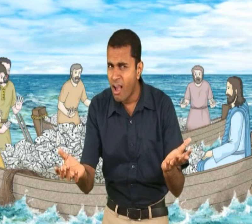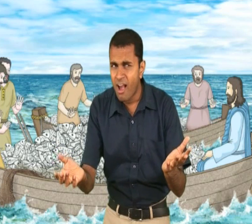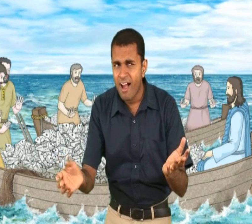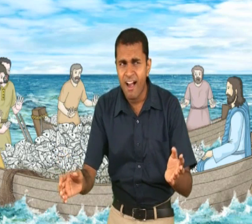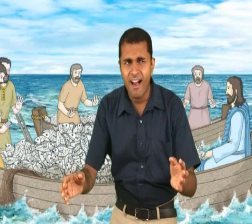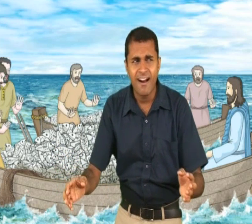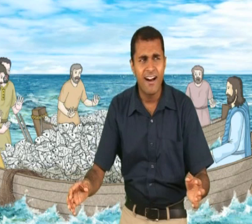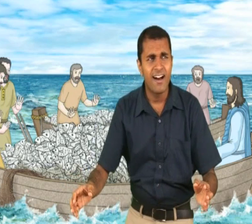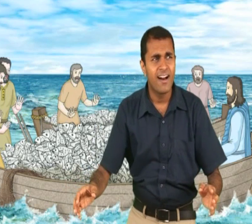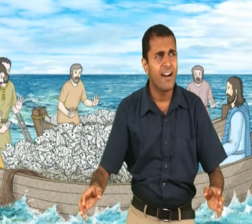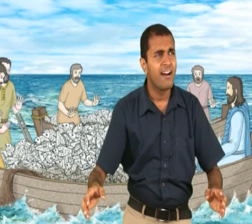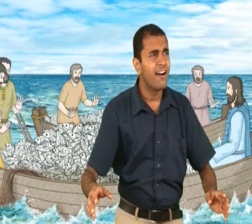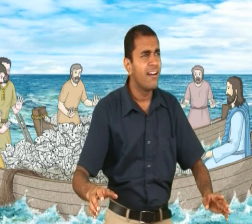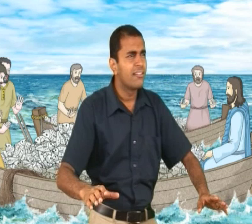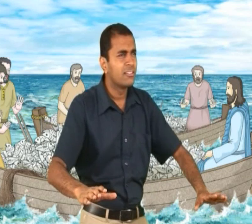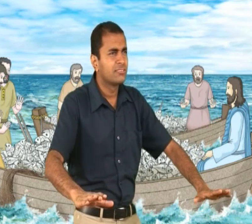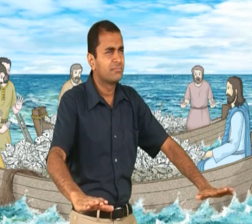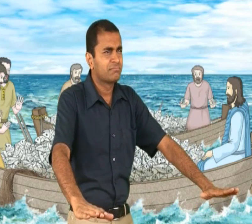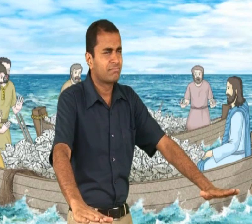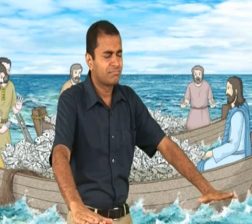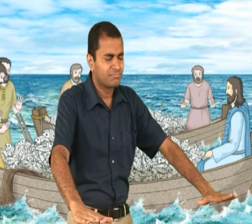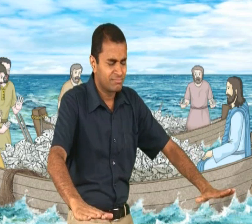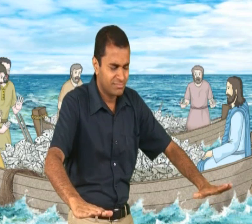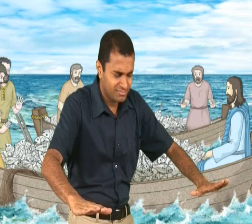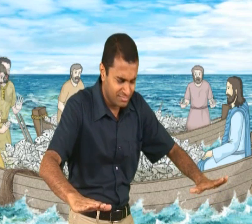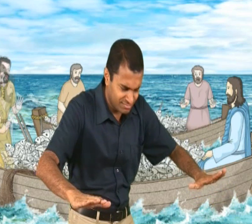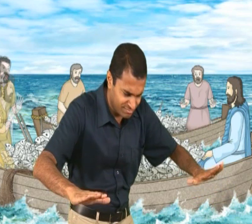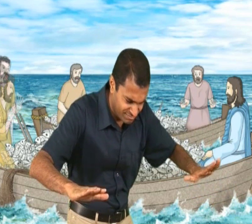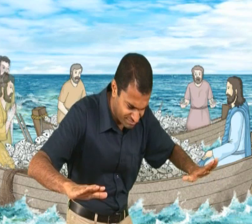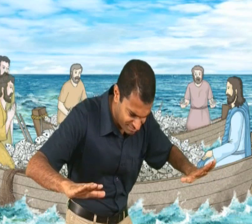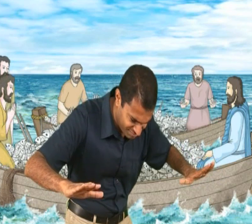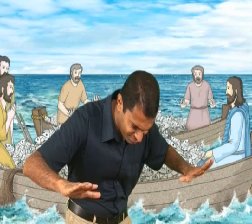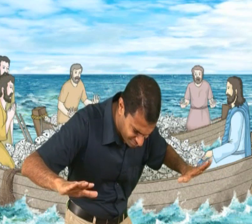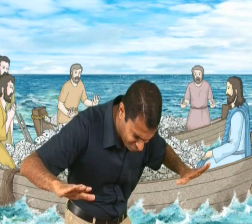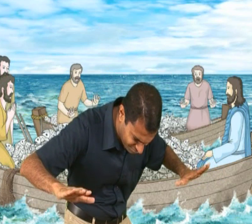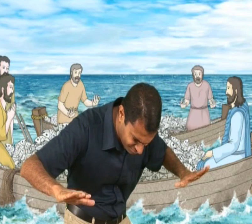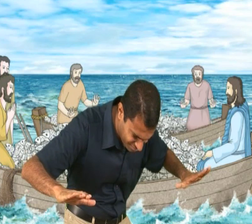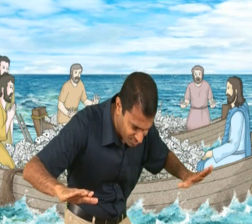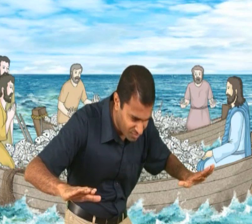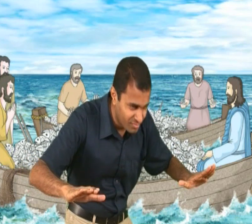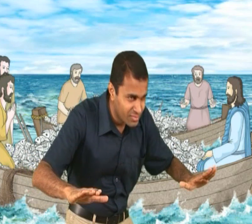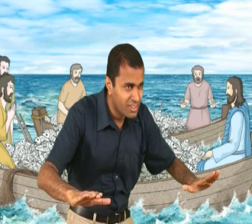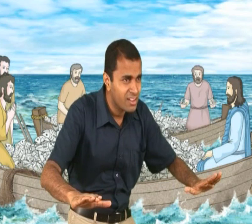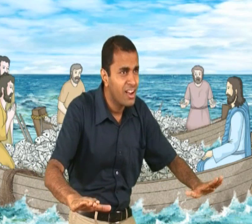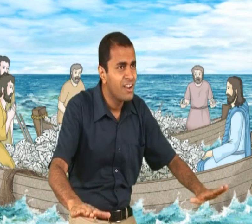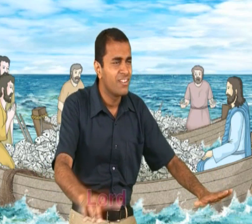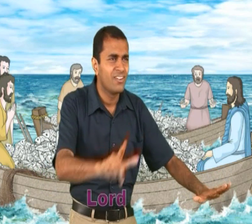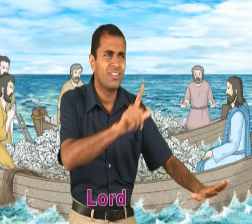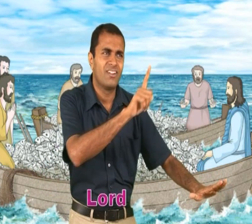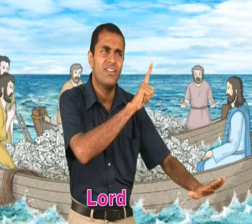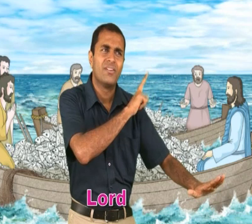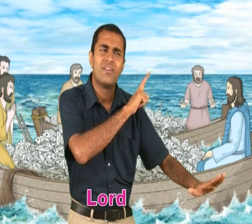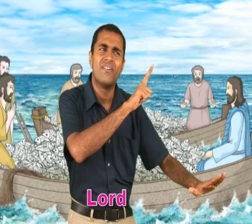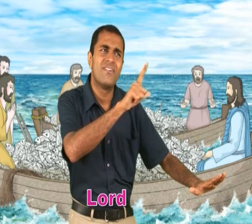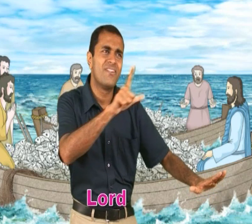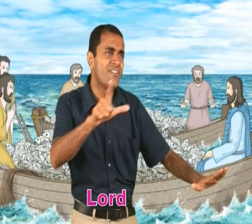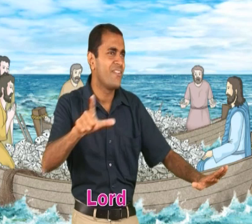When Simon Peter saw this, he fell at Jesus’ knees.